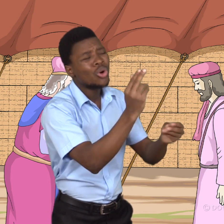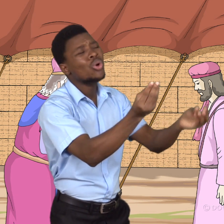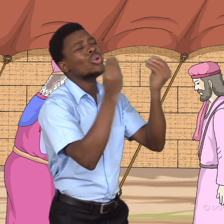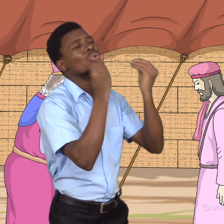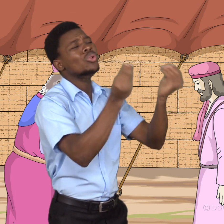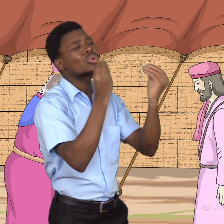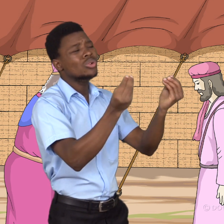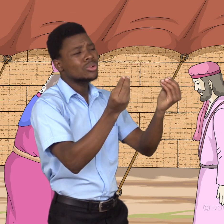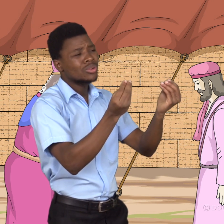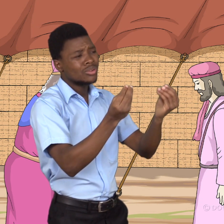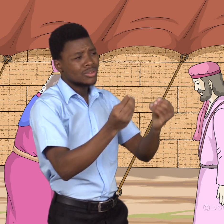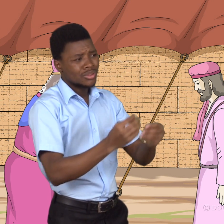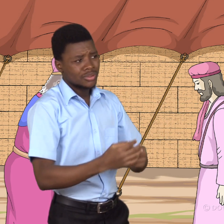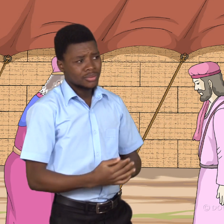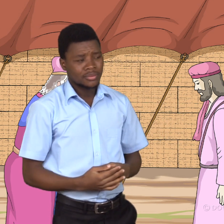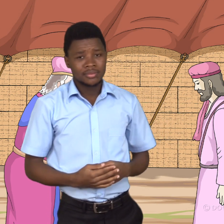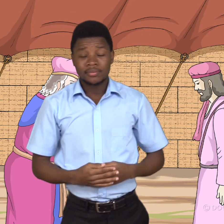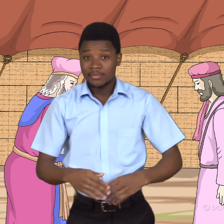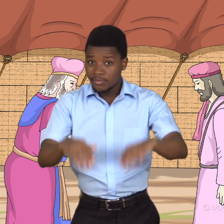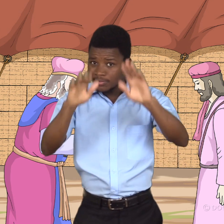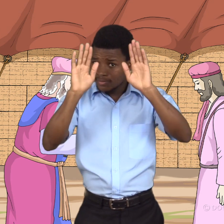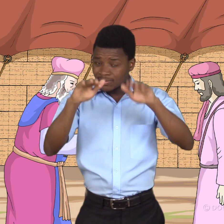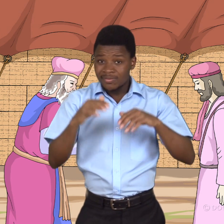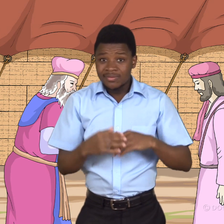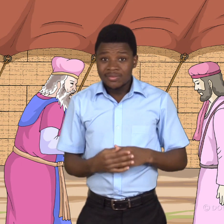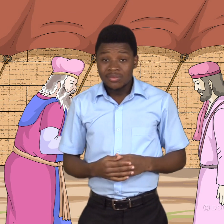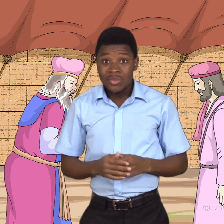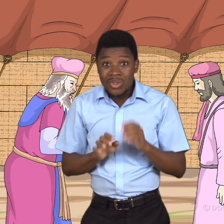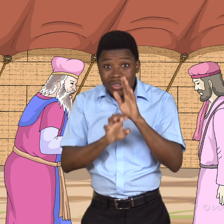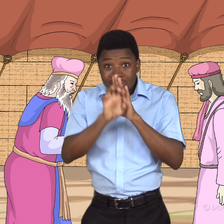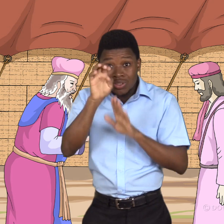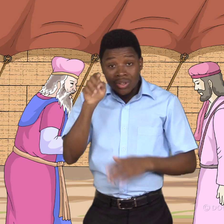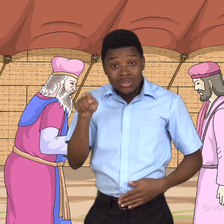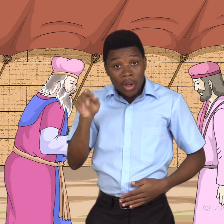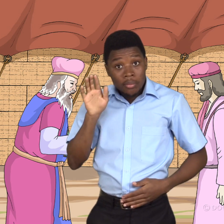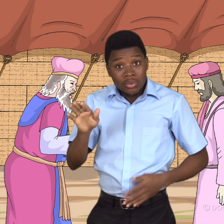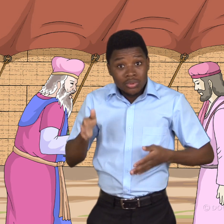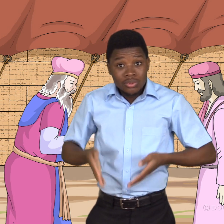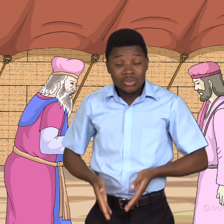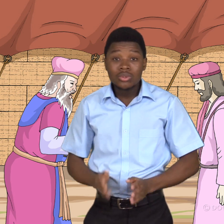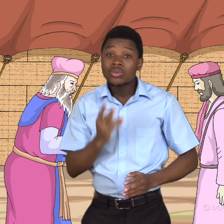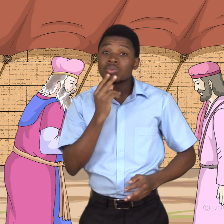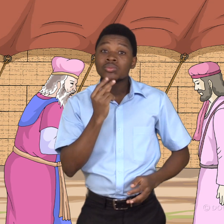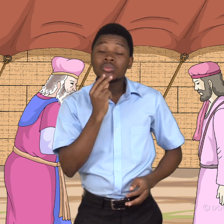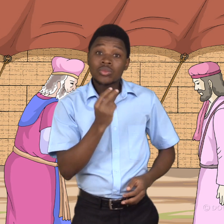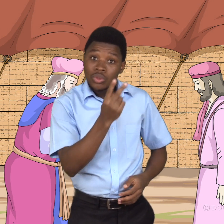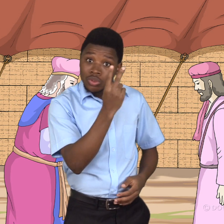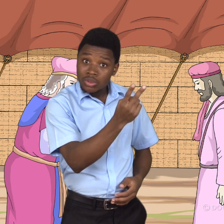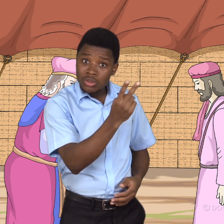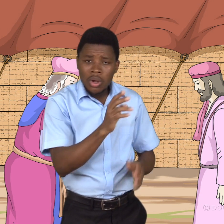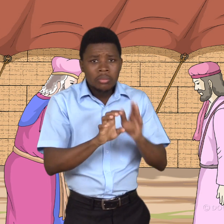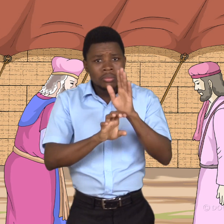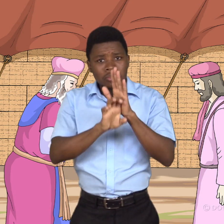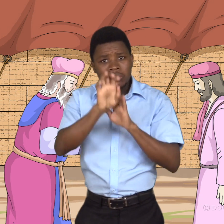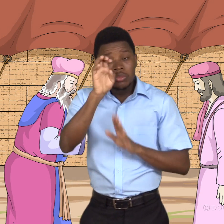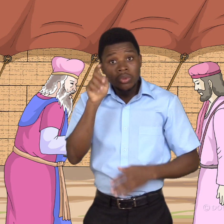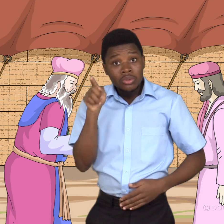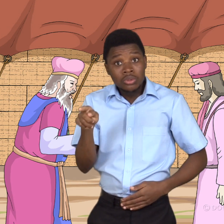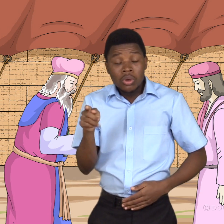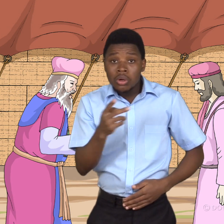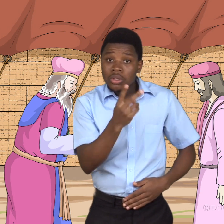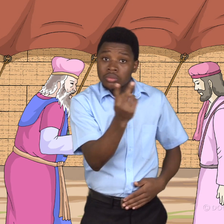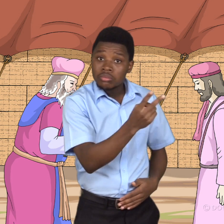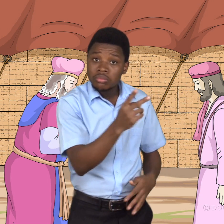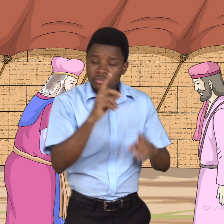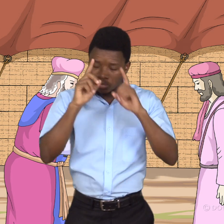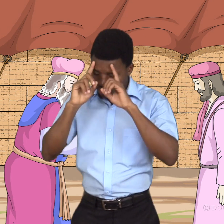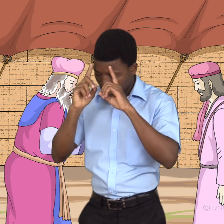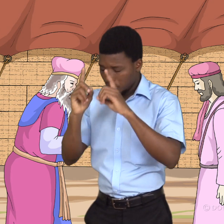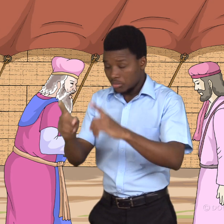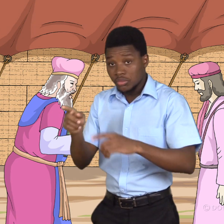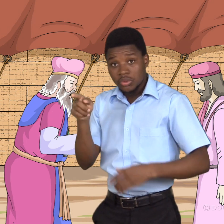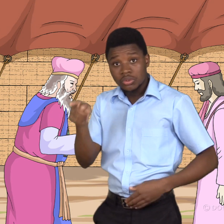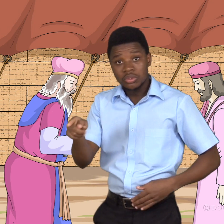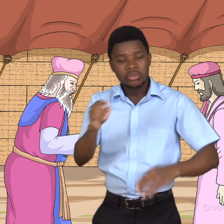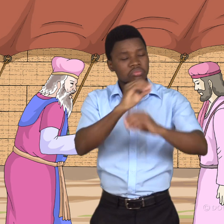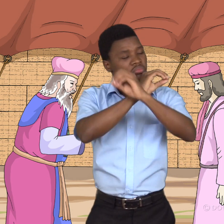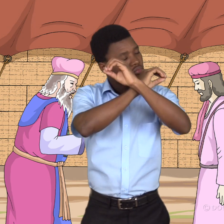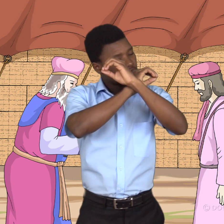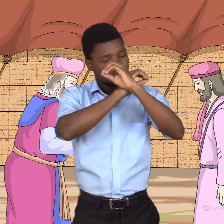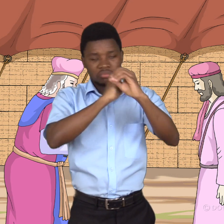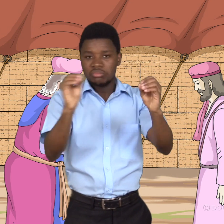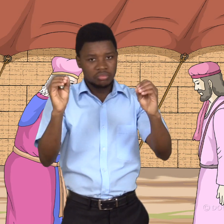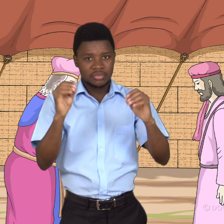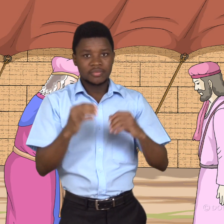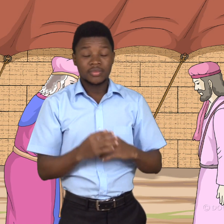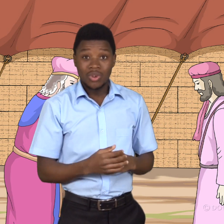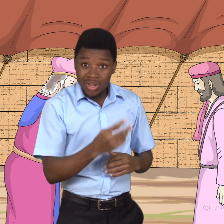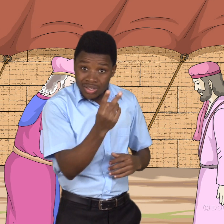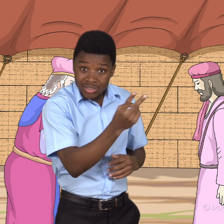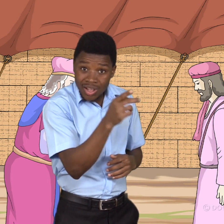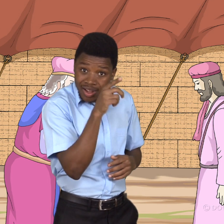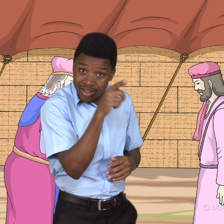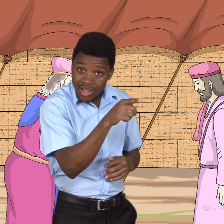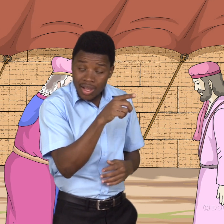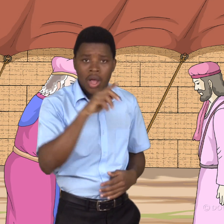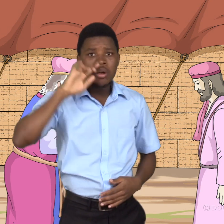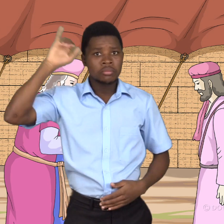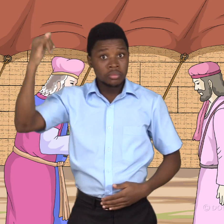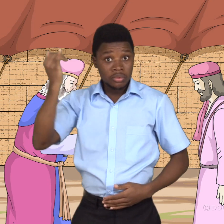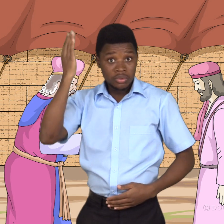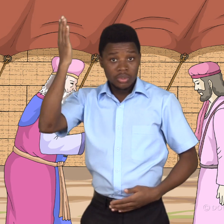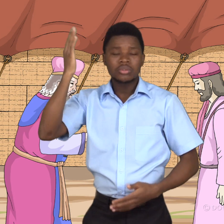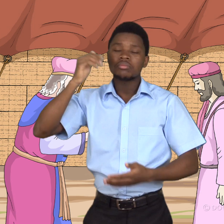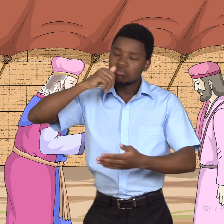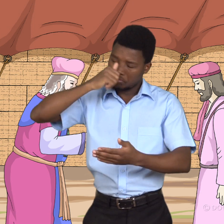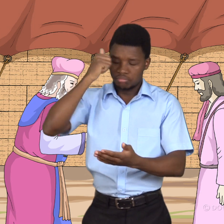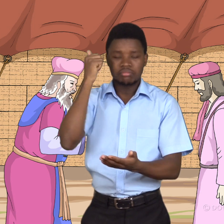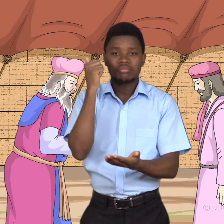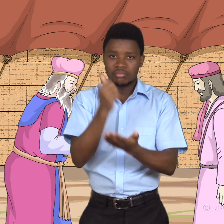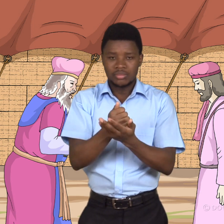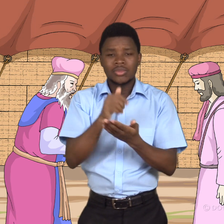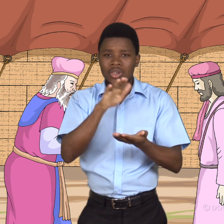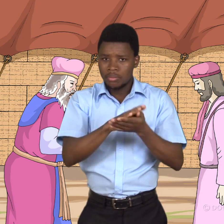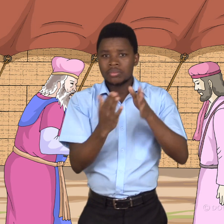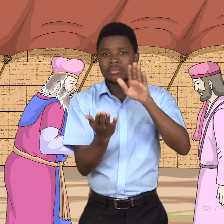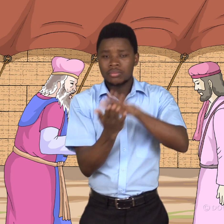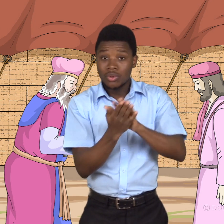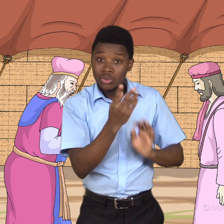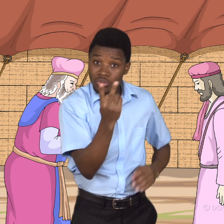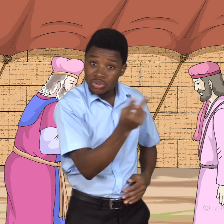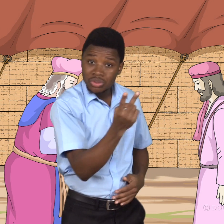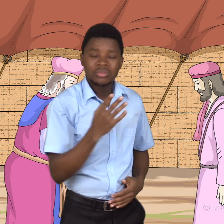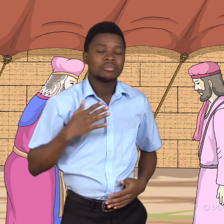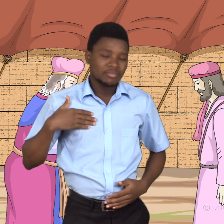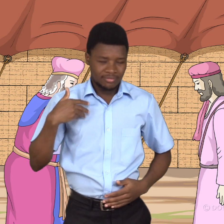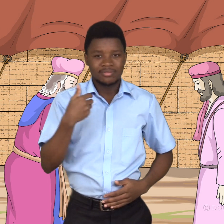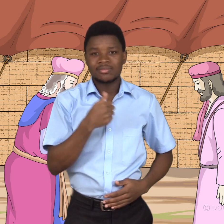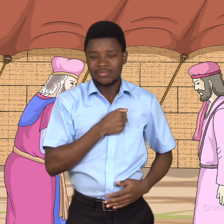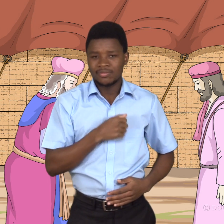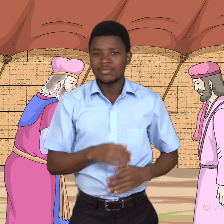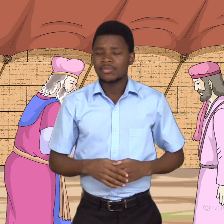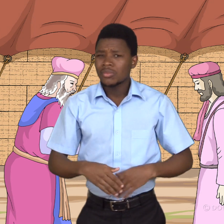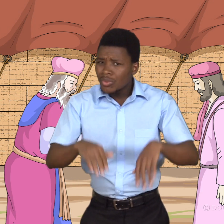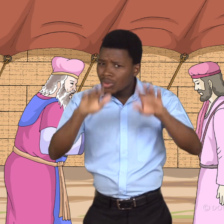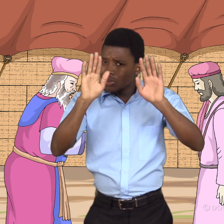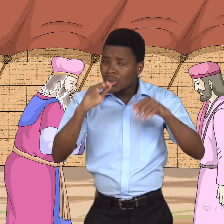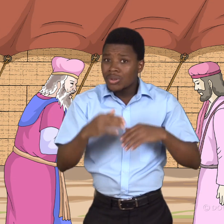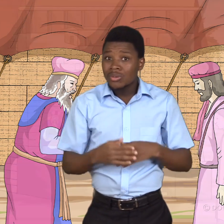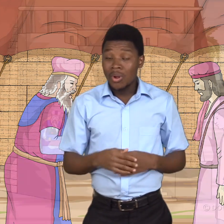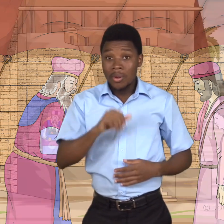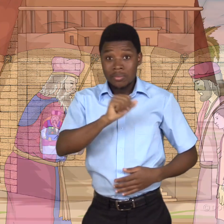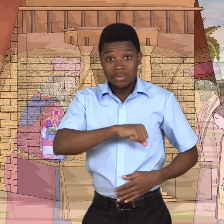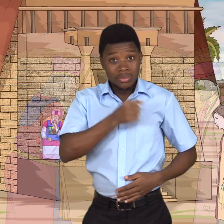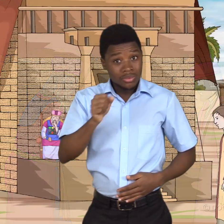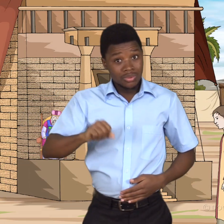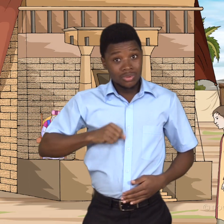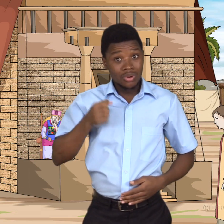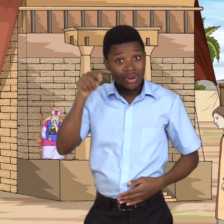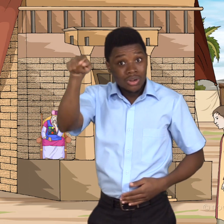But they would not listen to their father, since the LORD intended to put them to death.